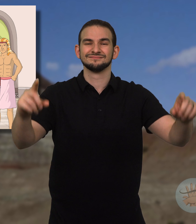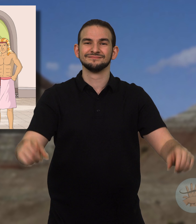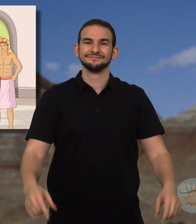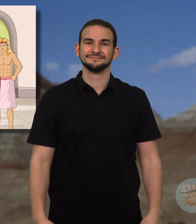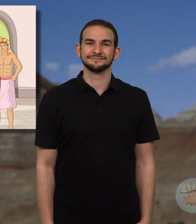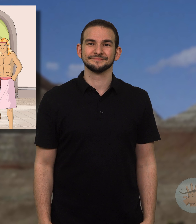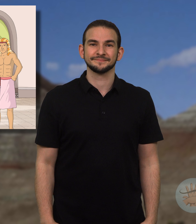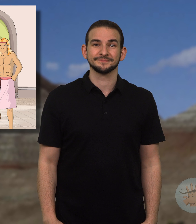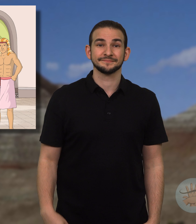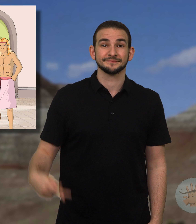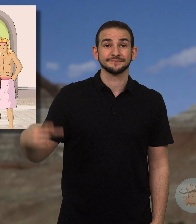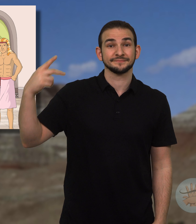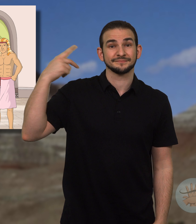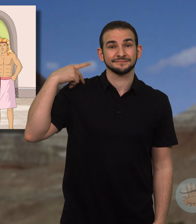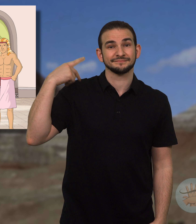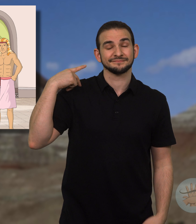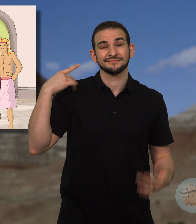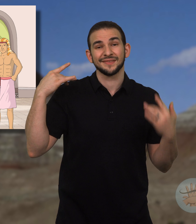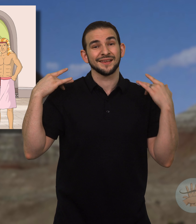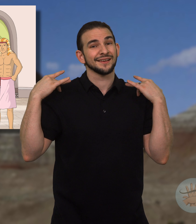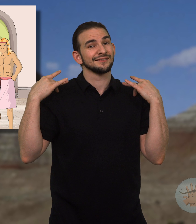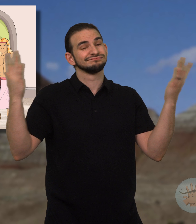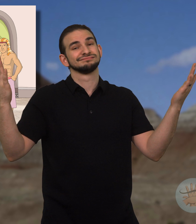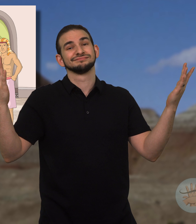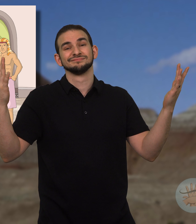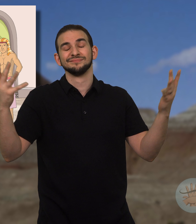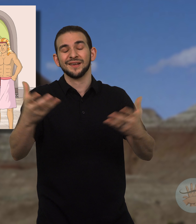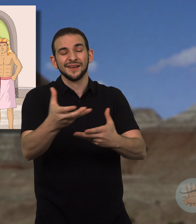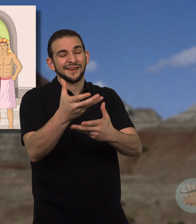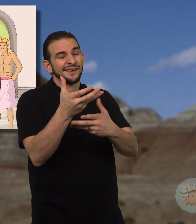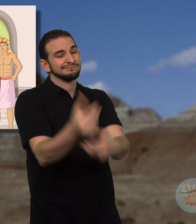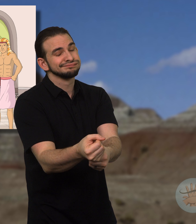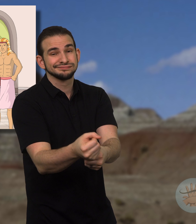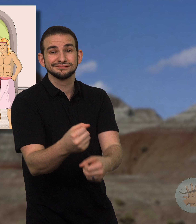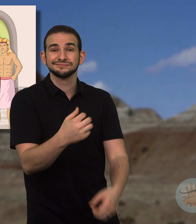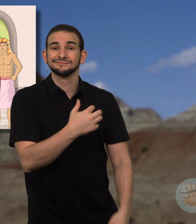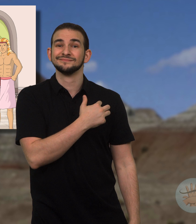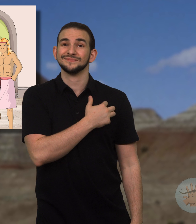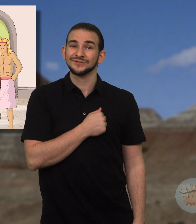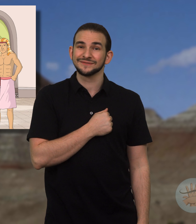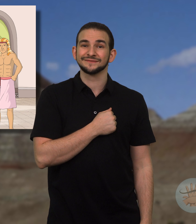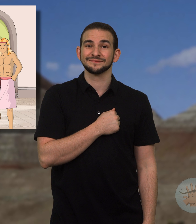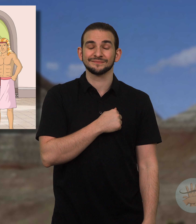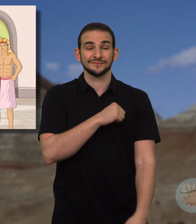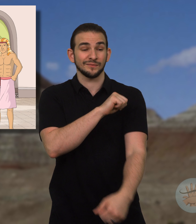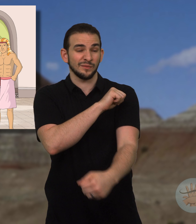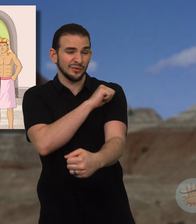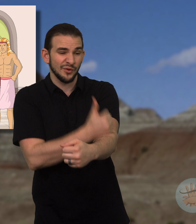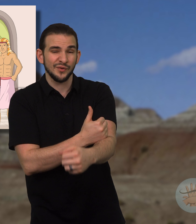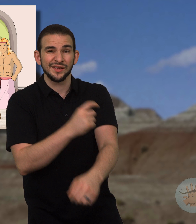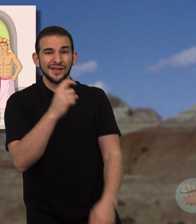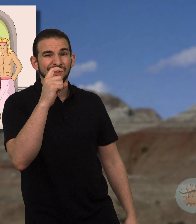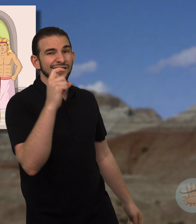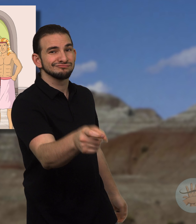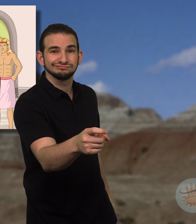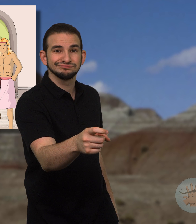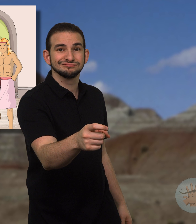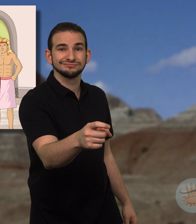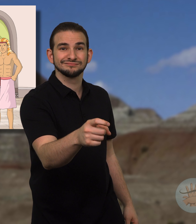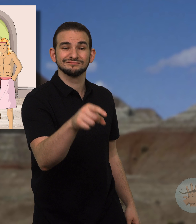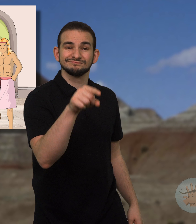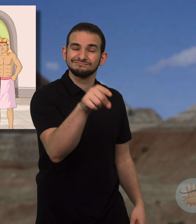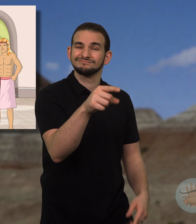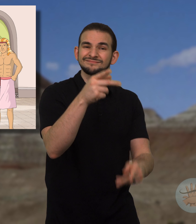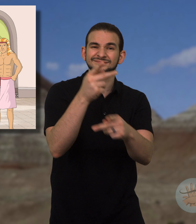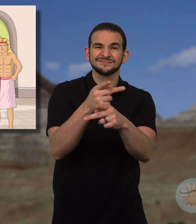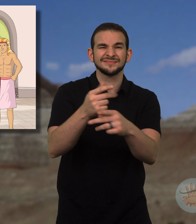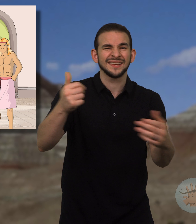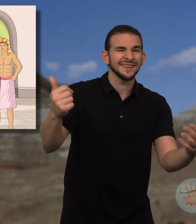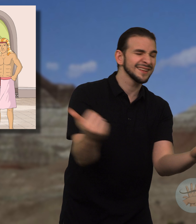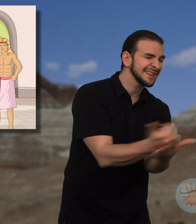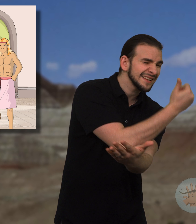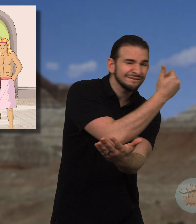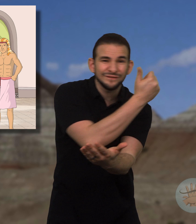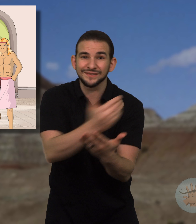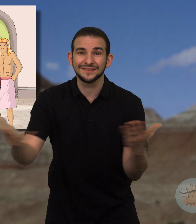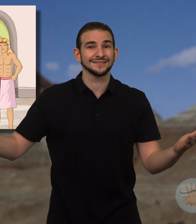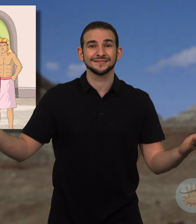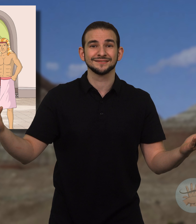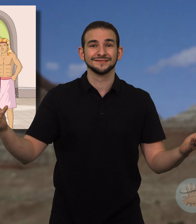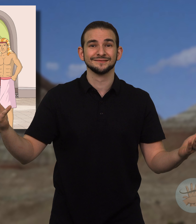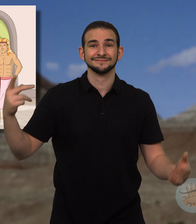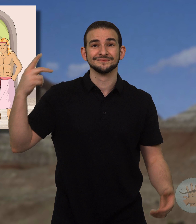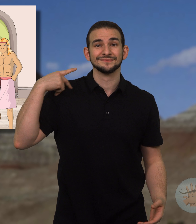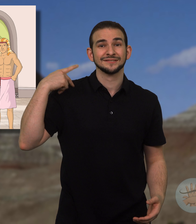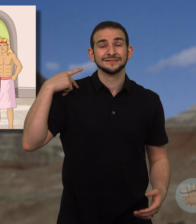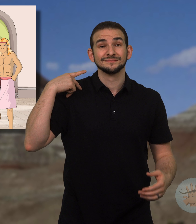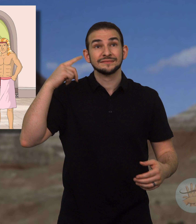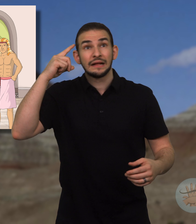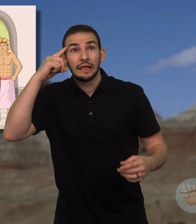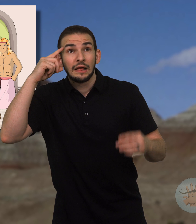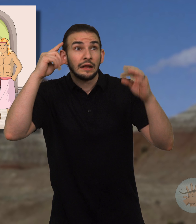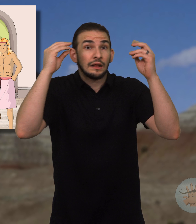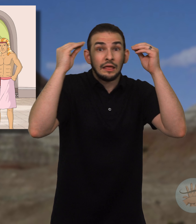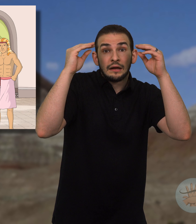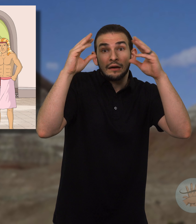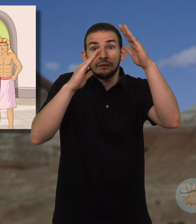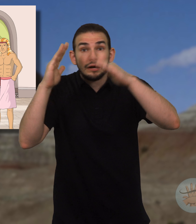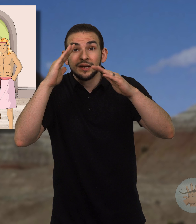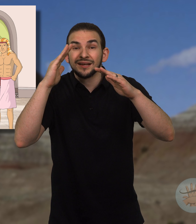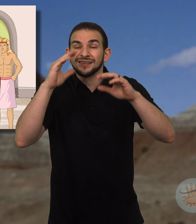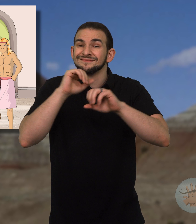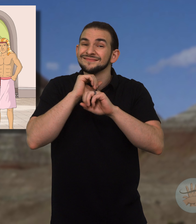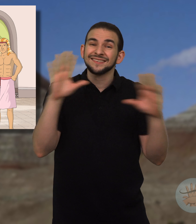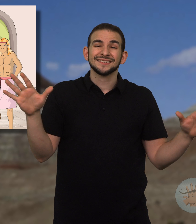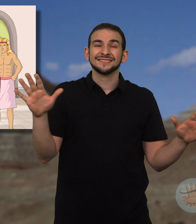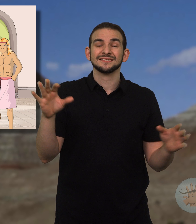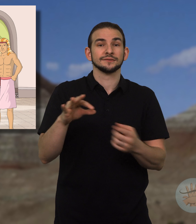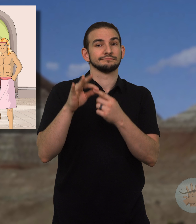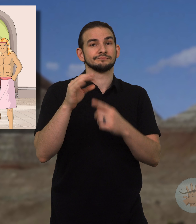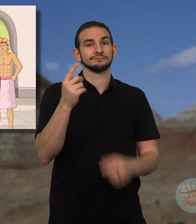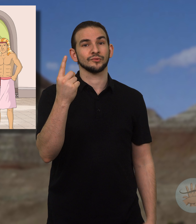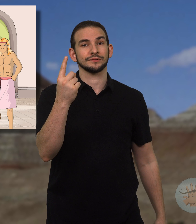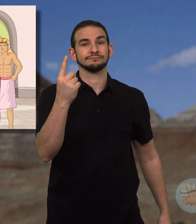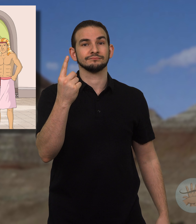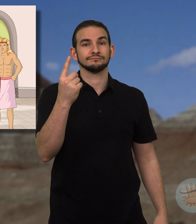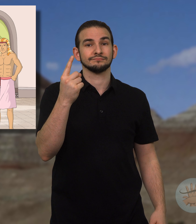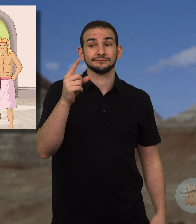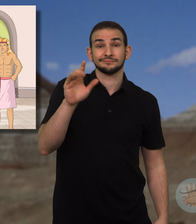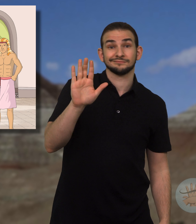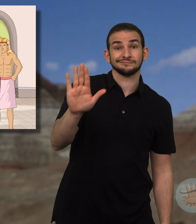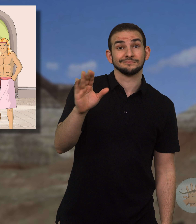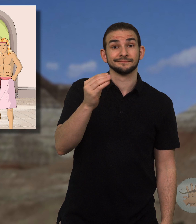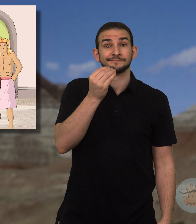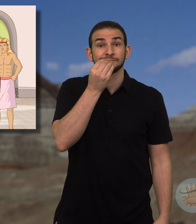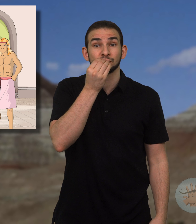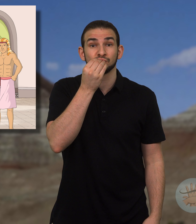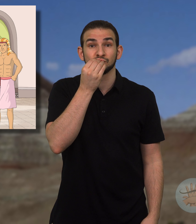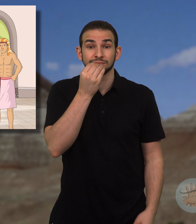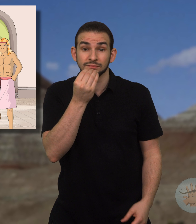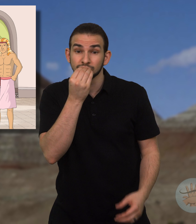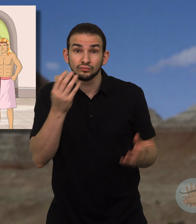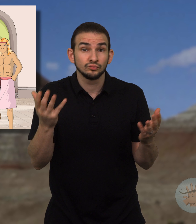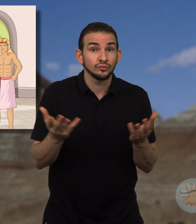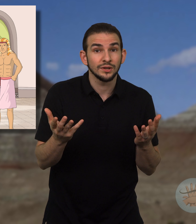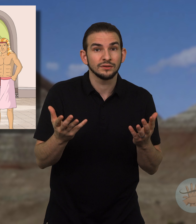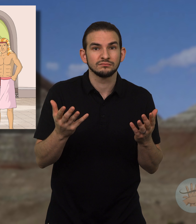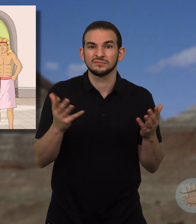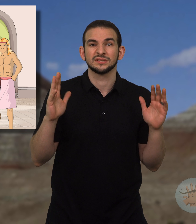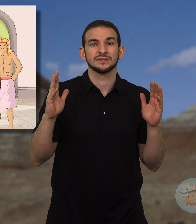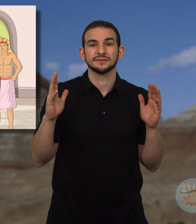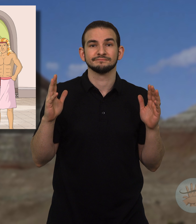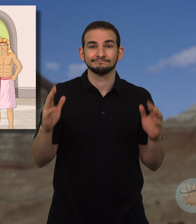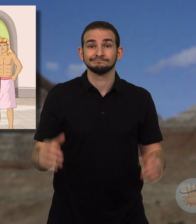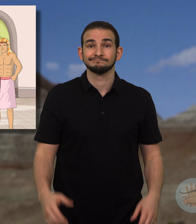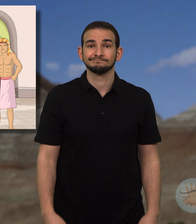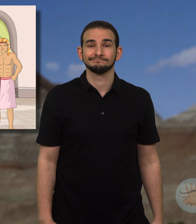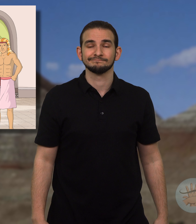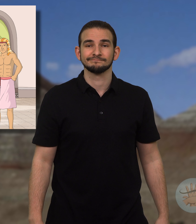So Potiphar left all that he owned in Joseph’s care;